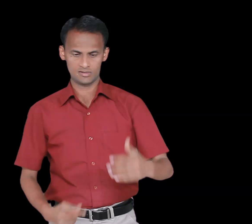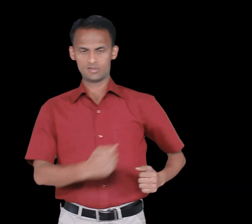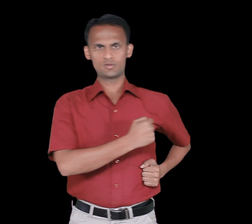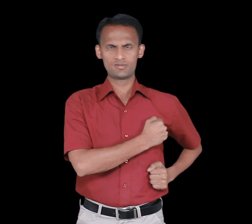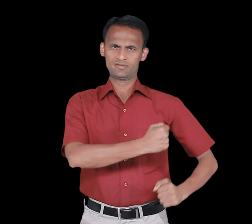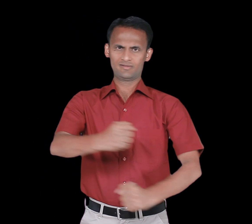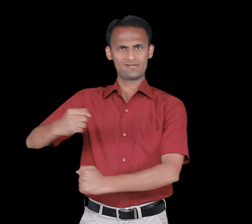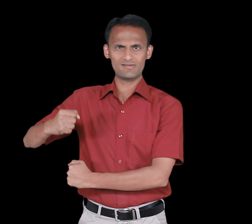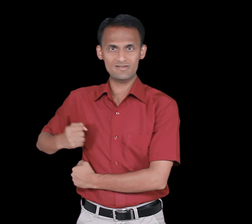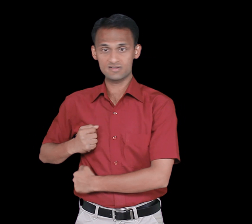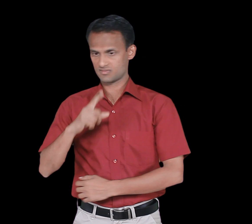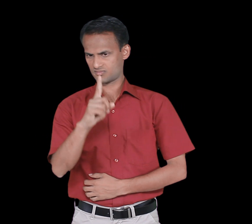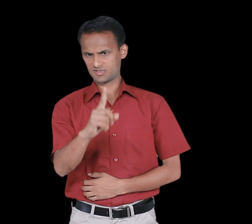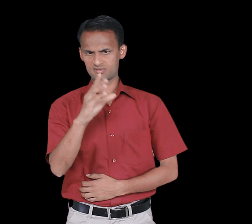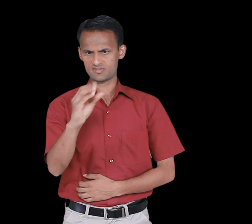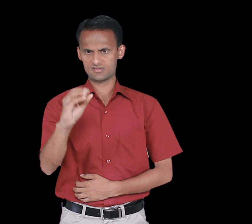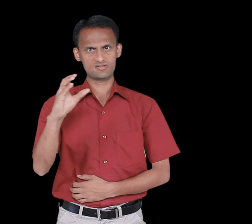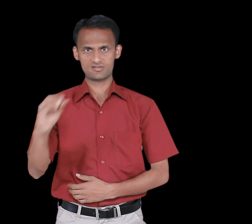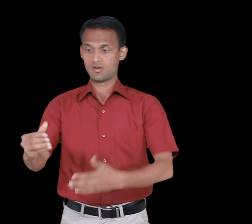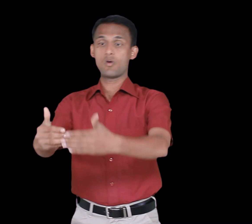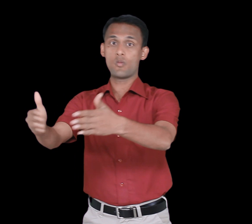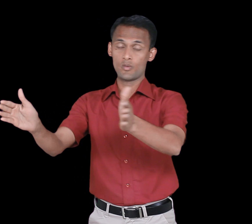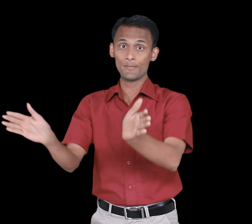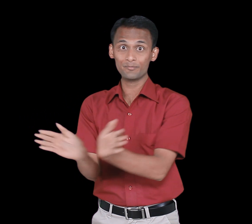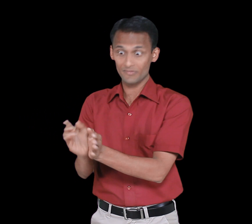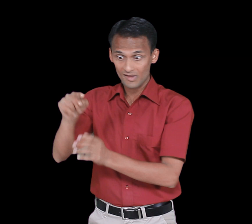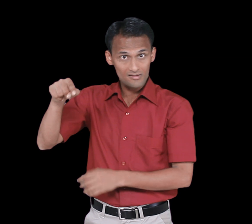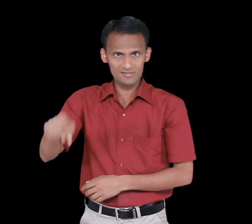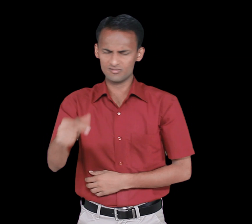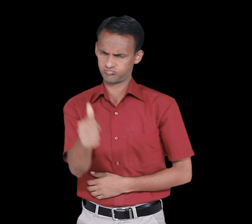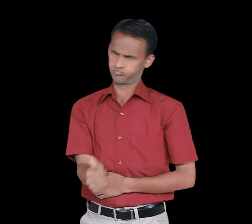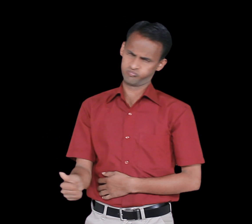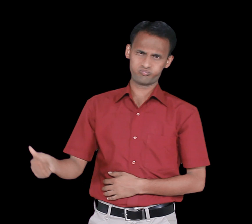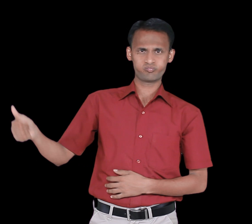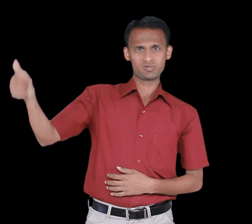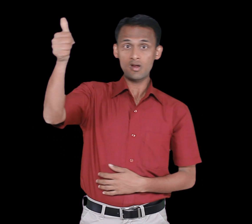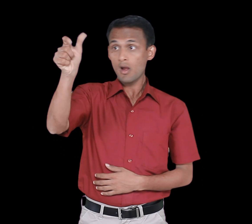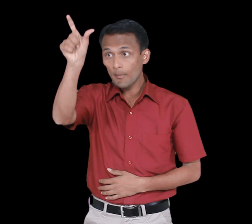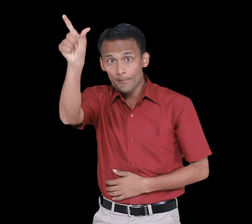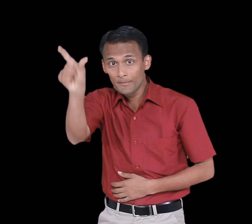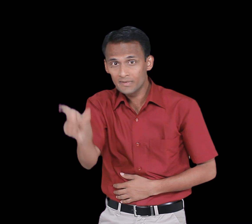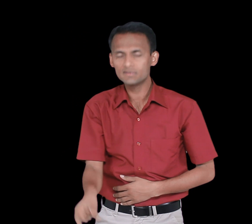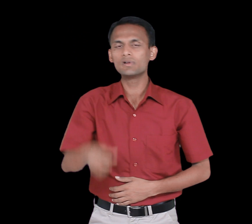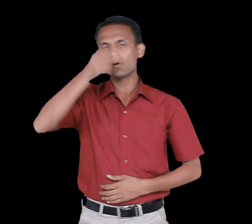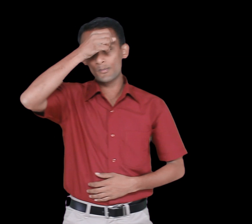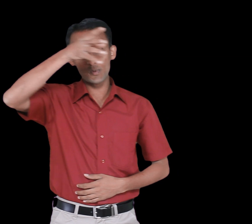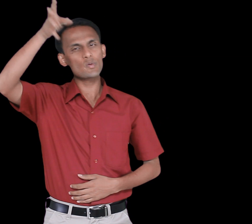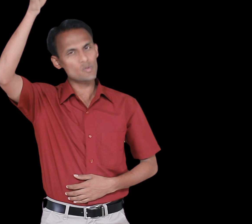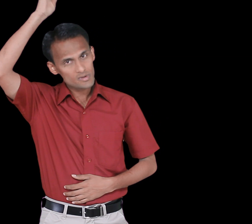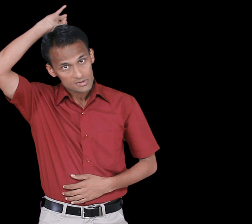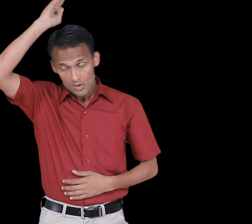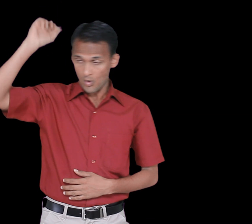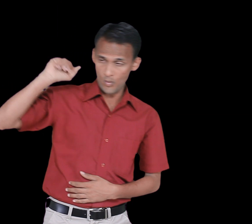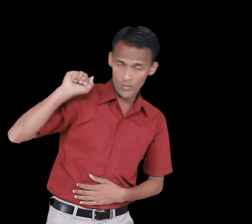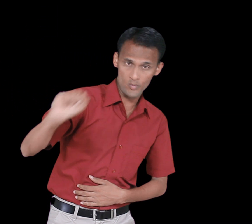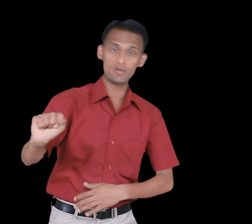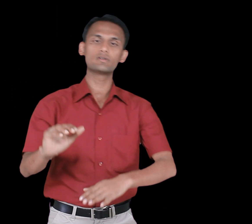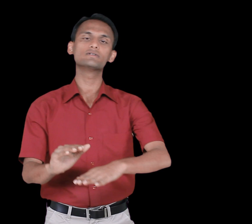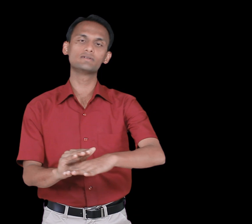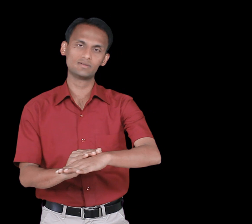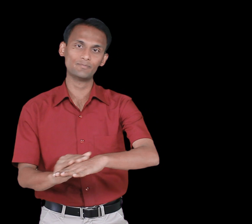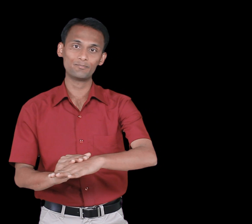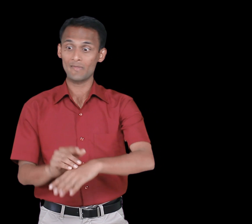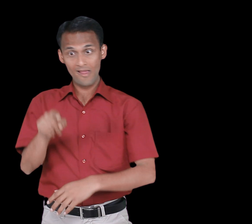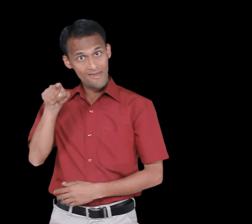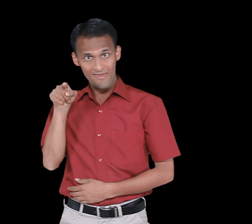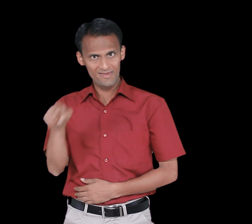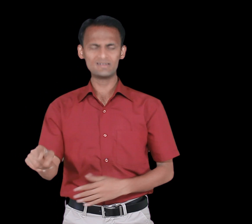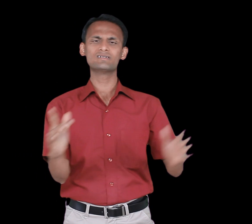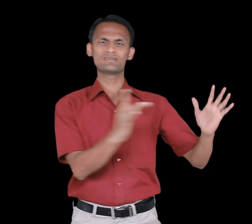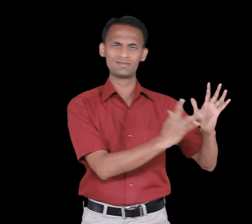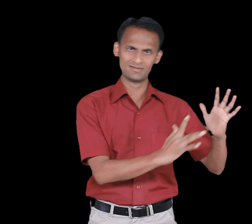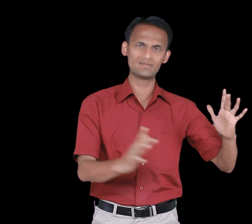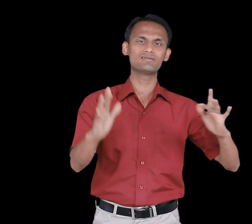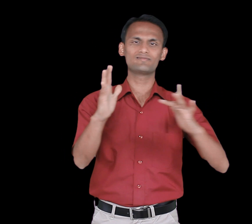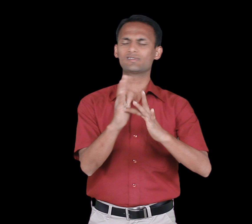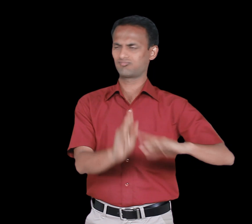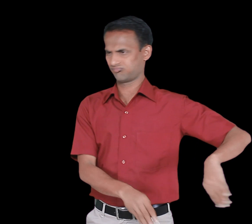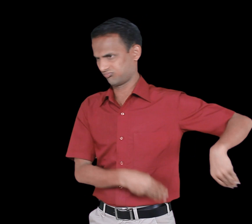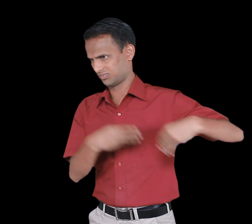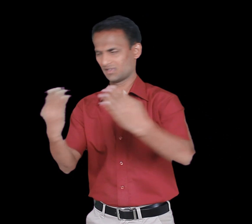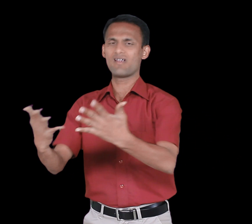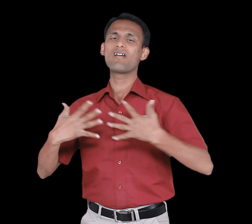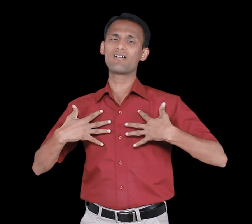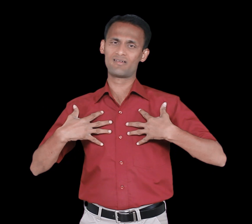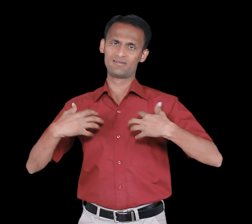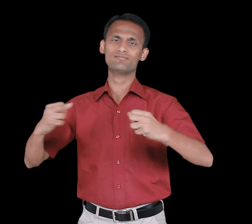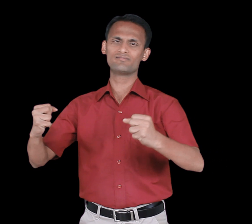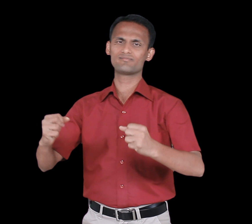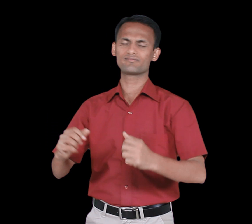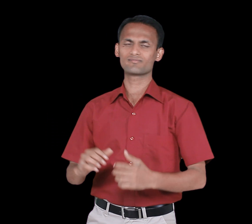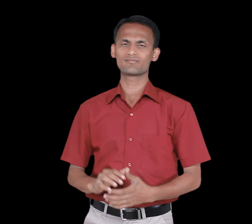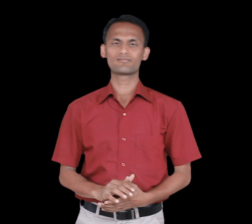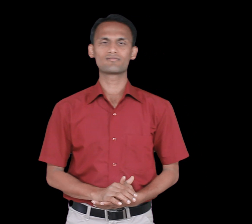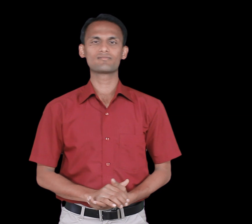Jesus heals a Roman centurion's servant